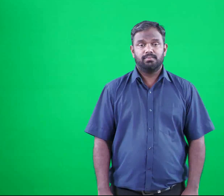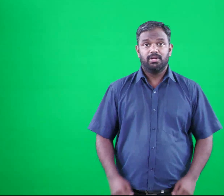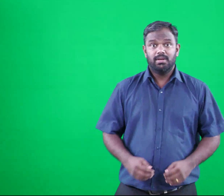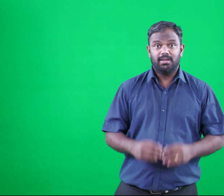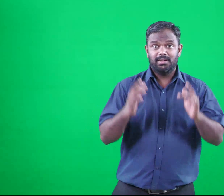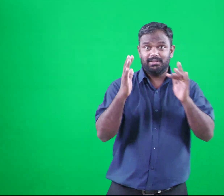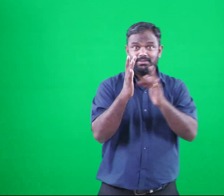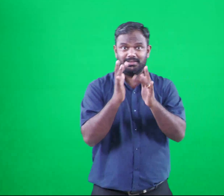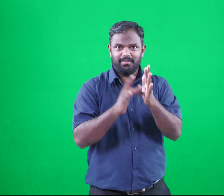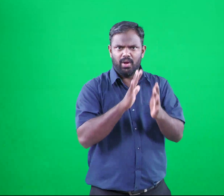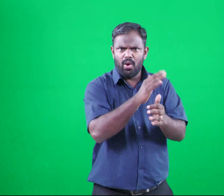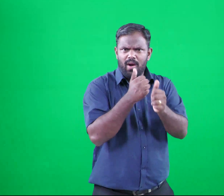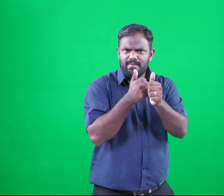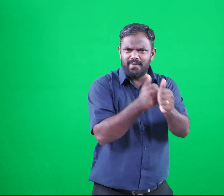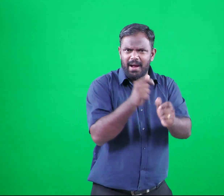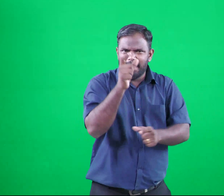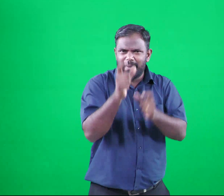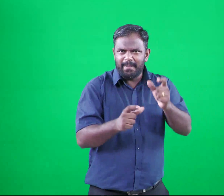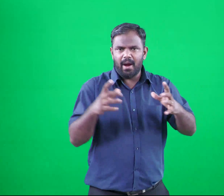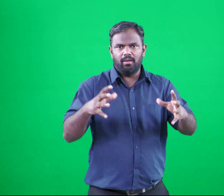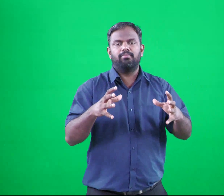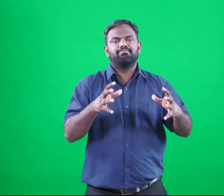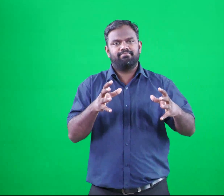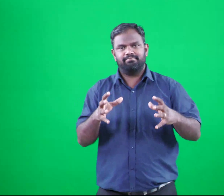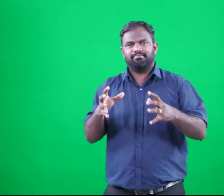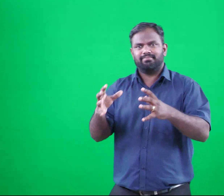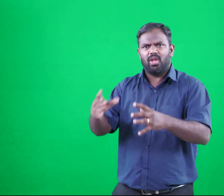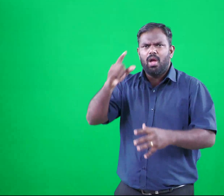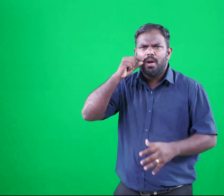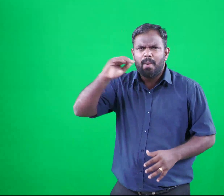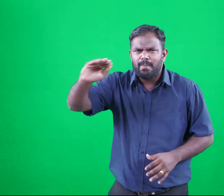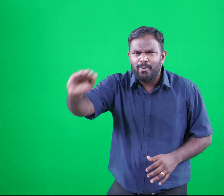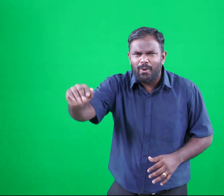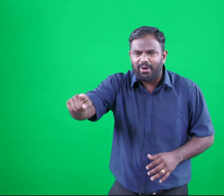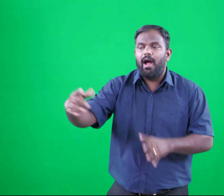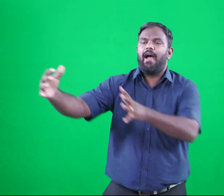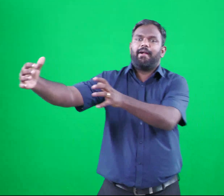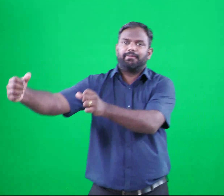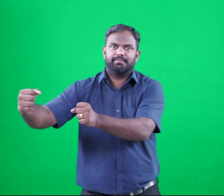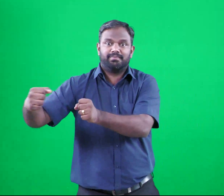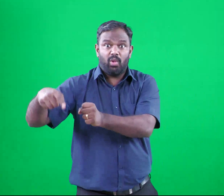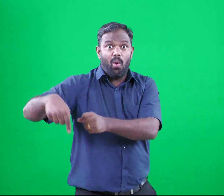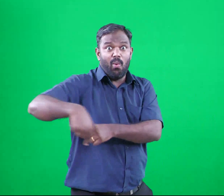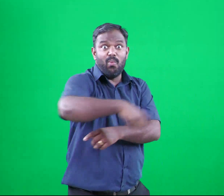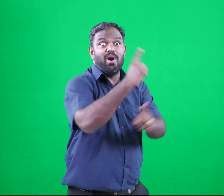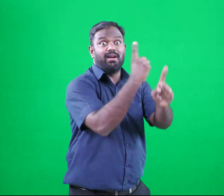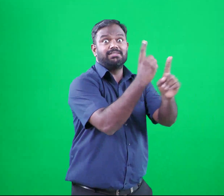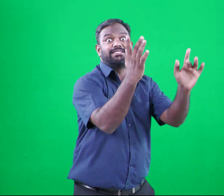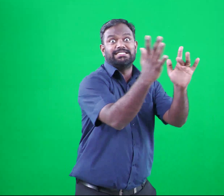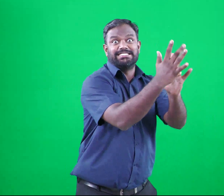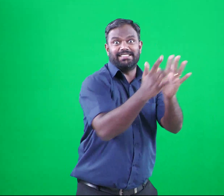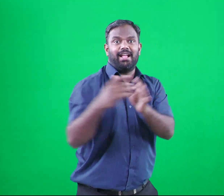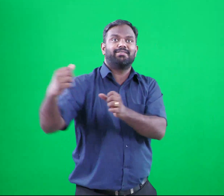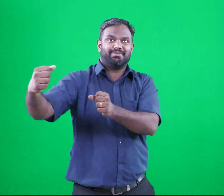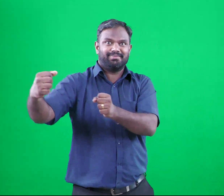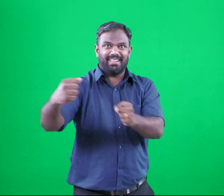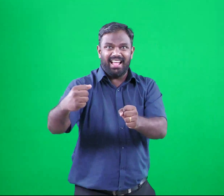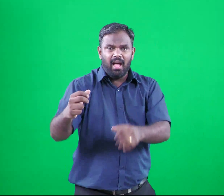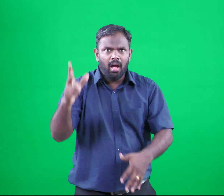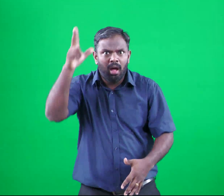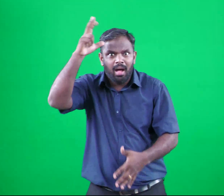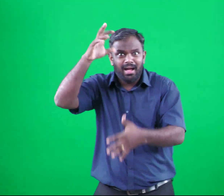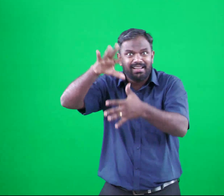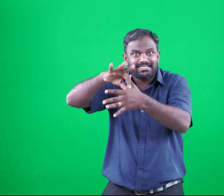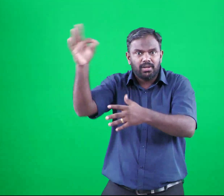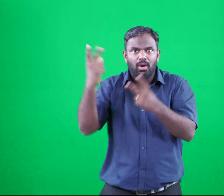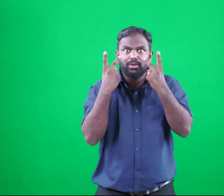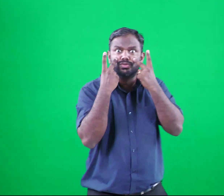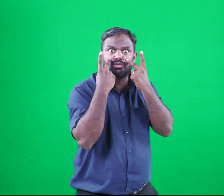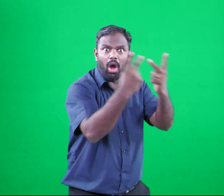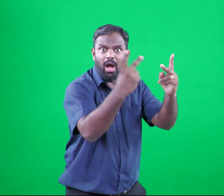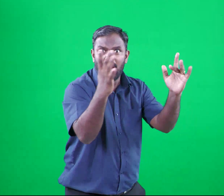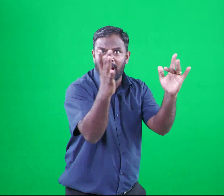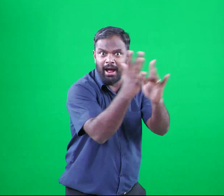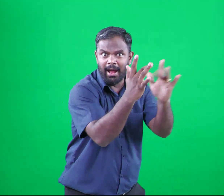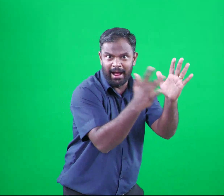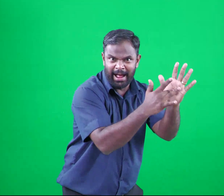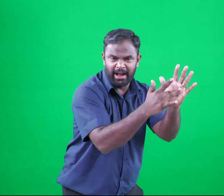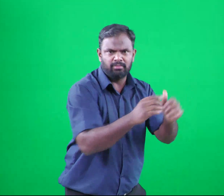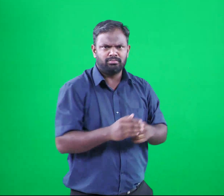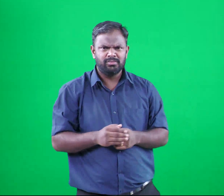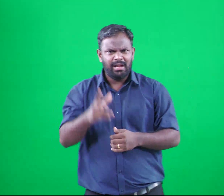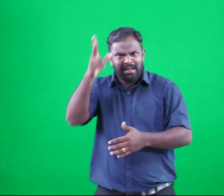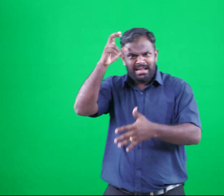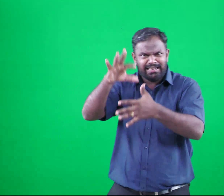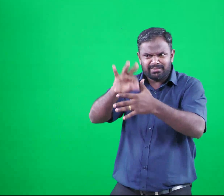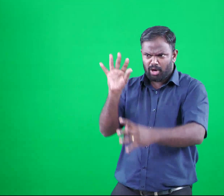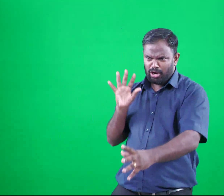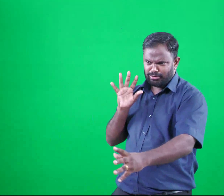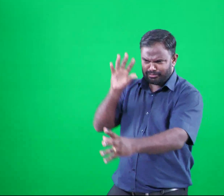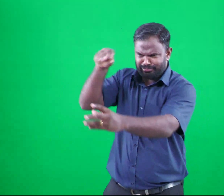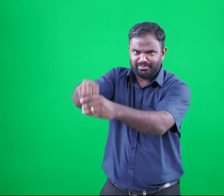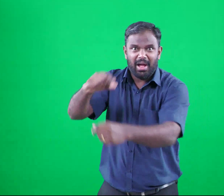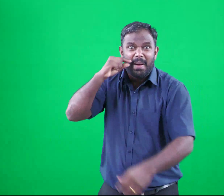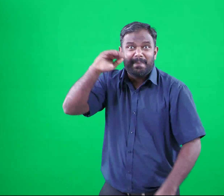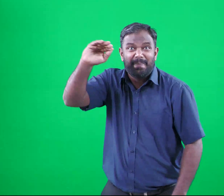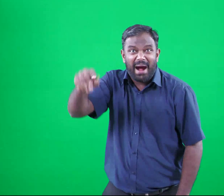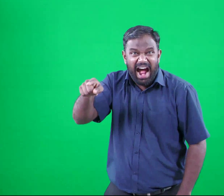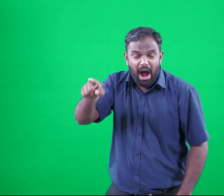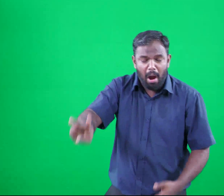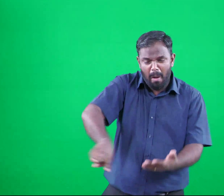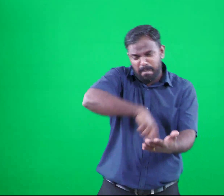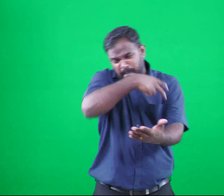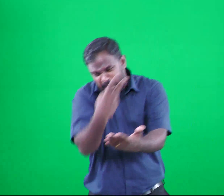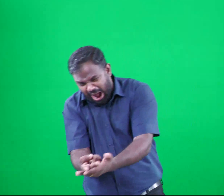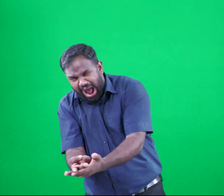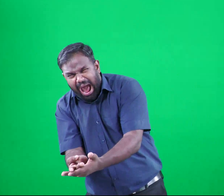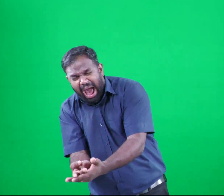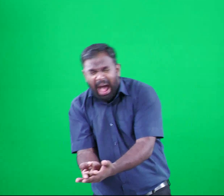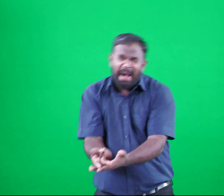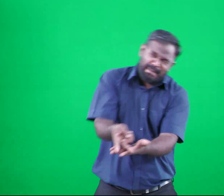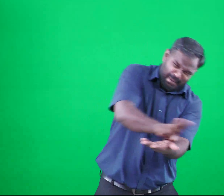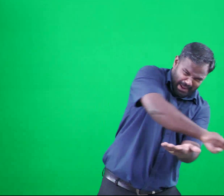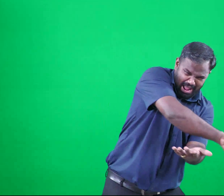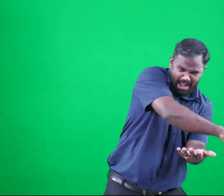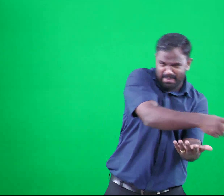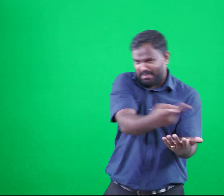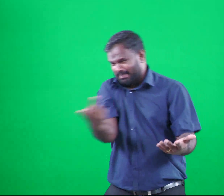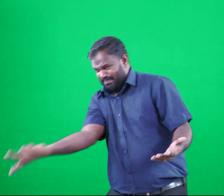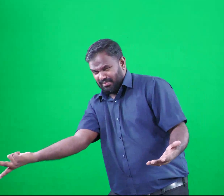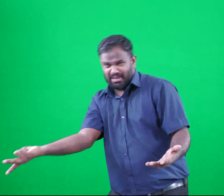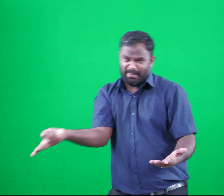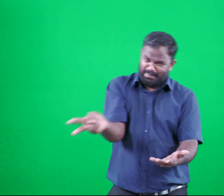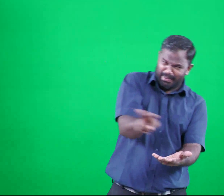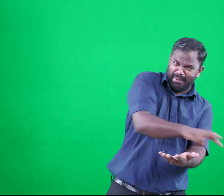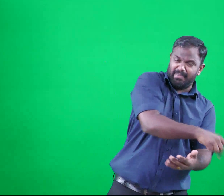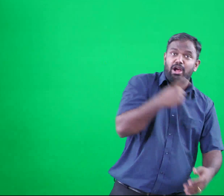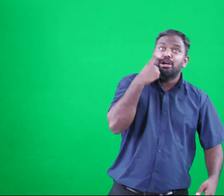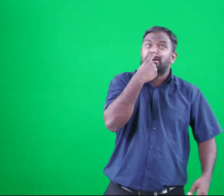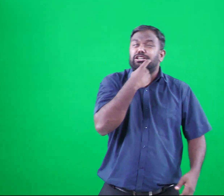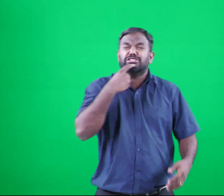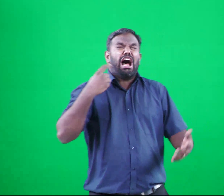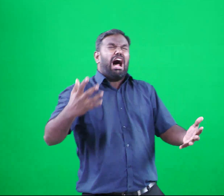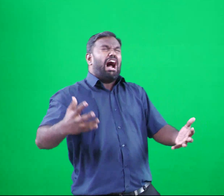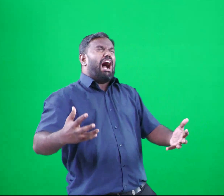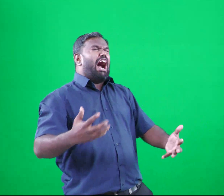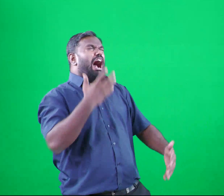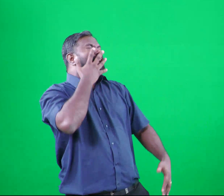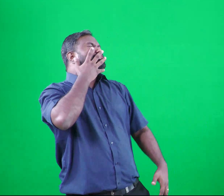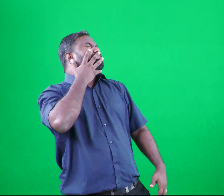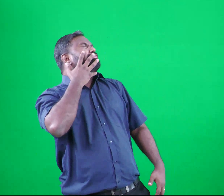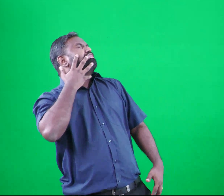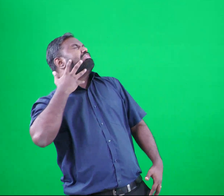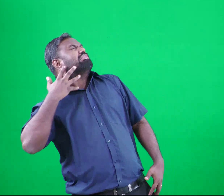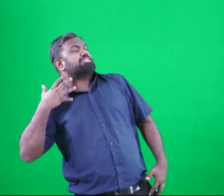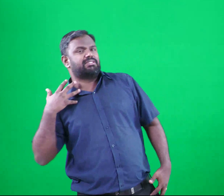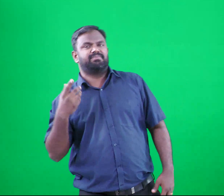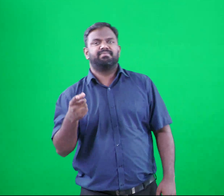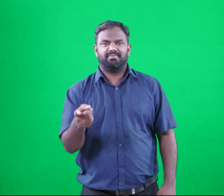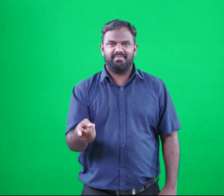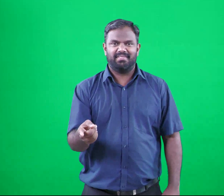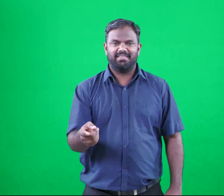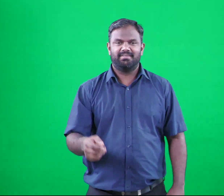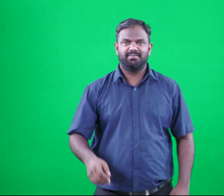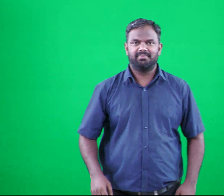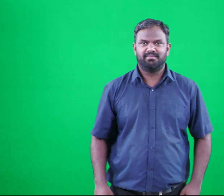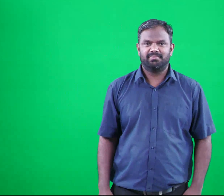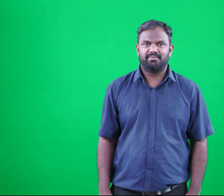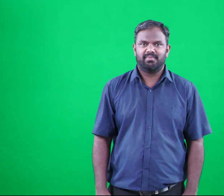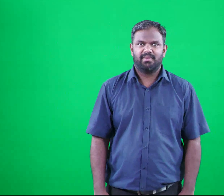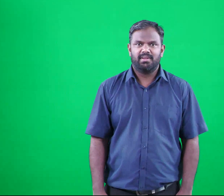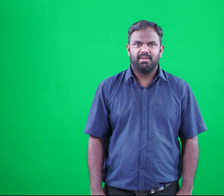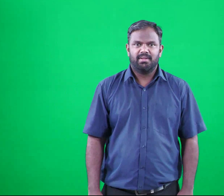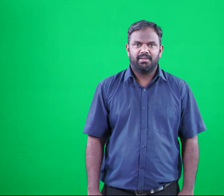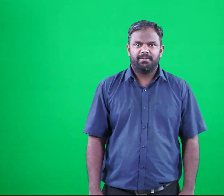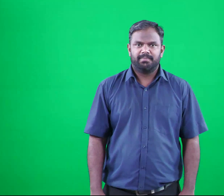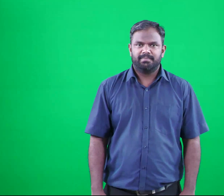So they brought him, and seeing Jesus, the spirit immediately threw the boy into a convulsion. He fell to the ground and rolled around, foaming at the mouth.